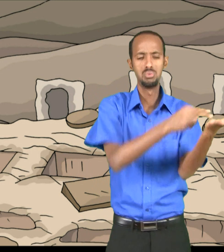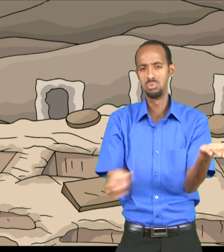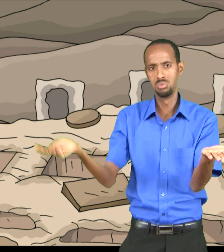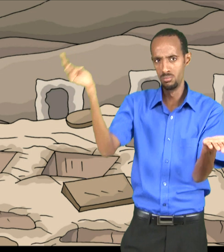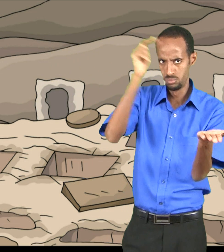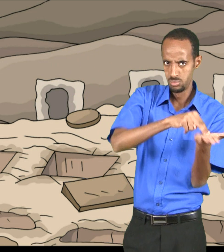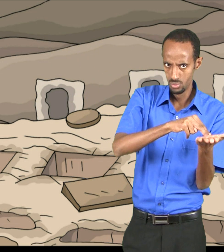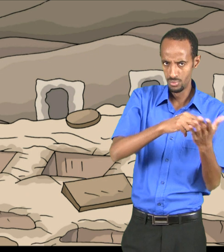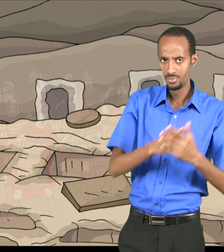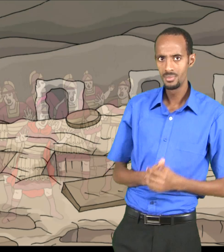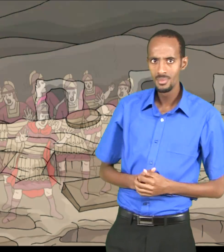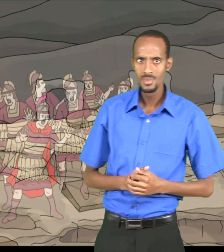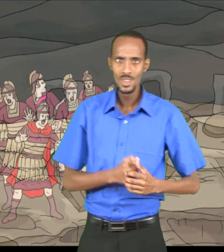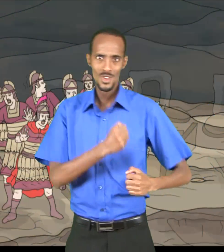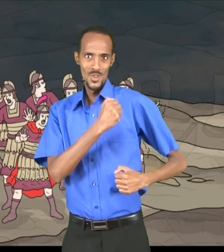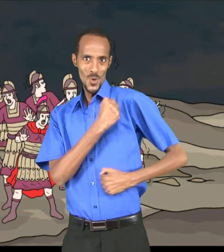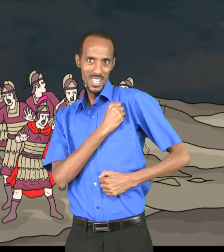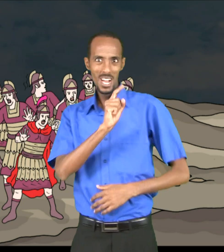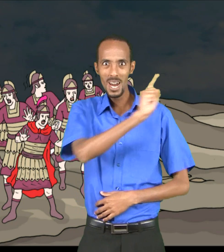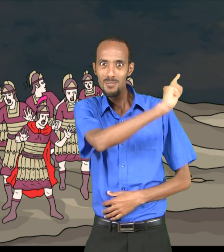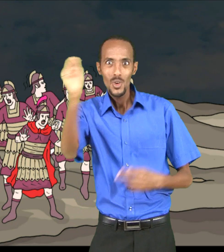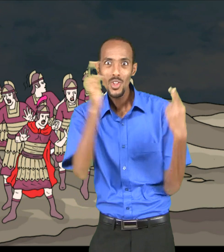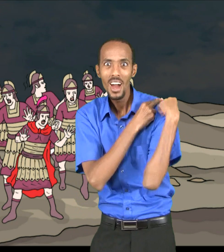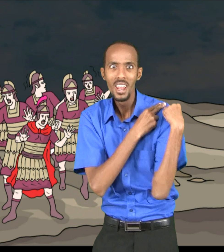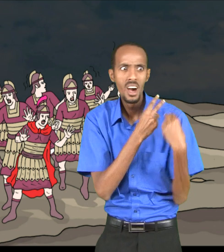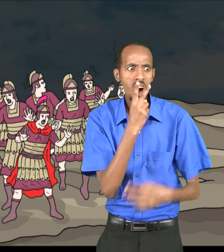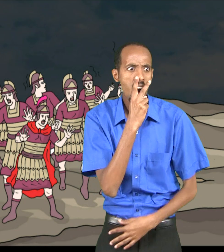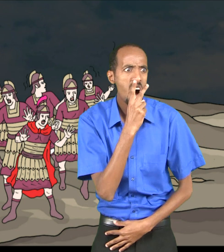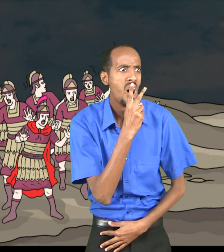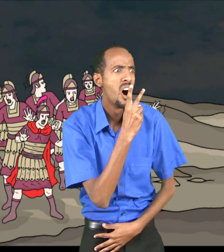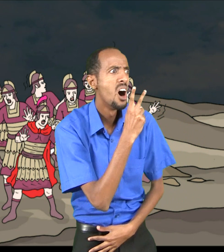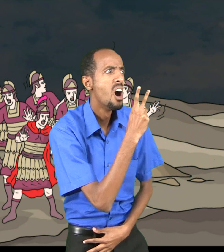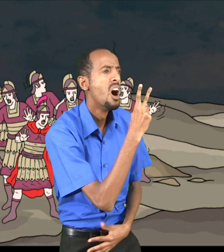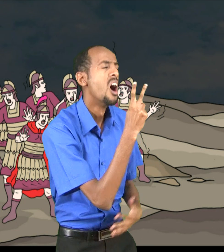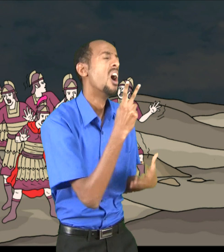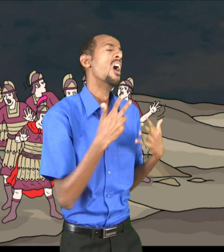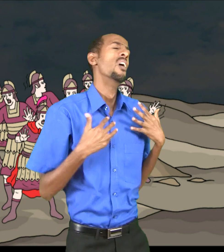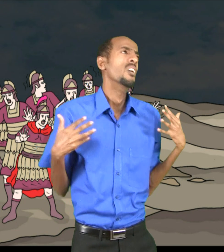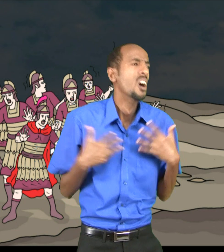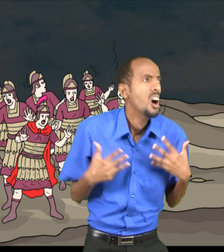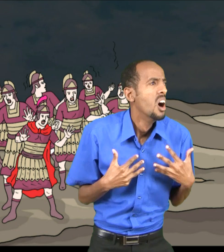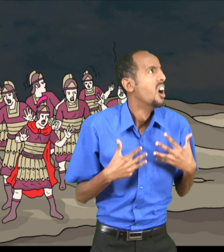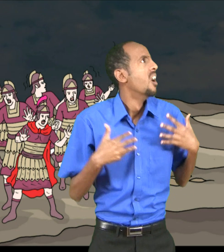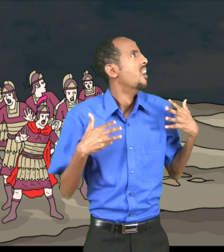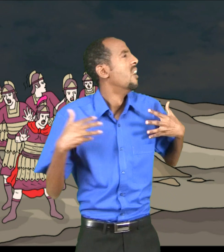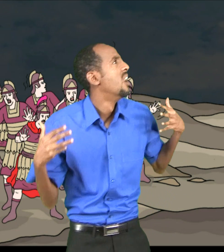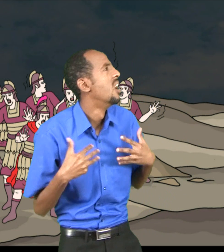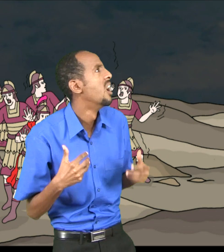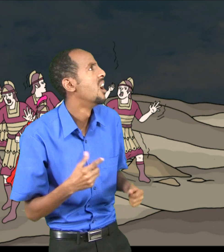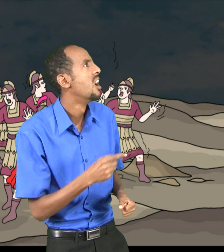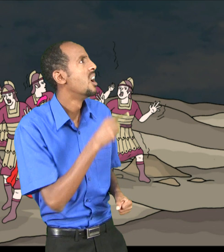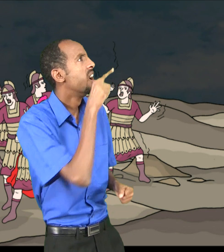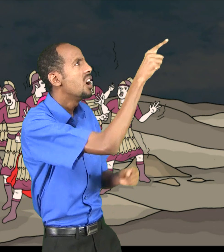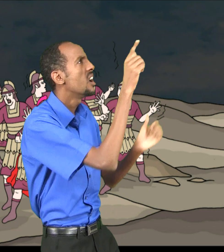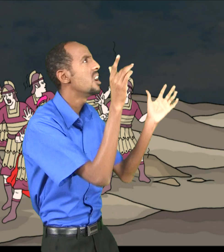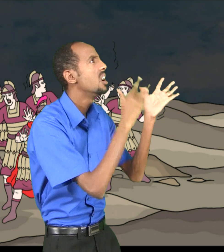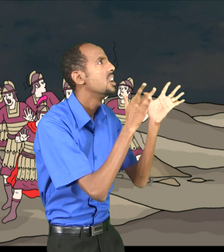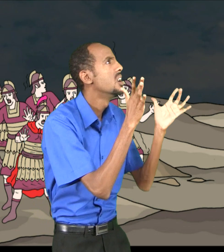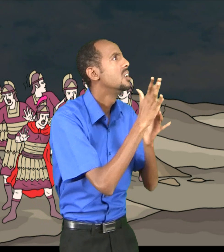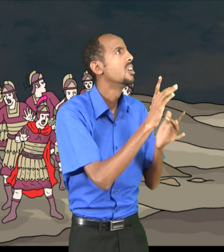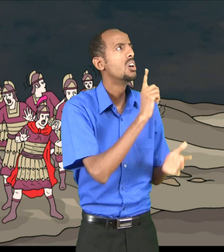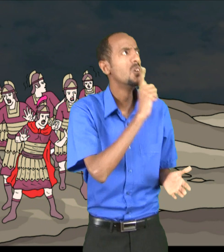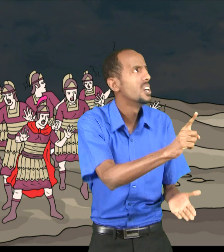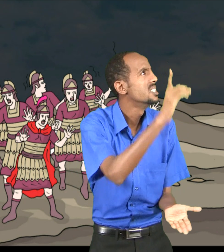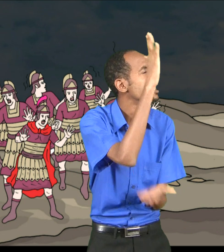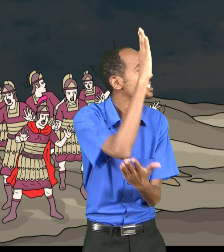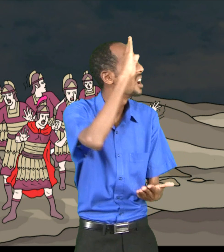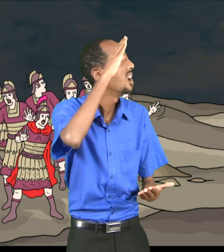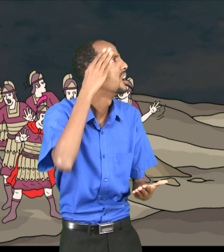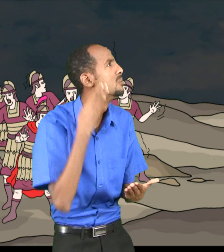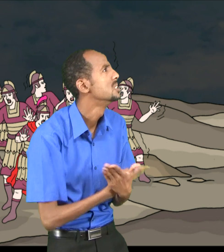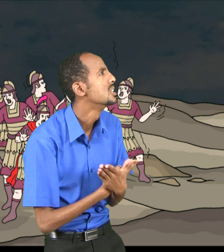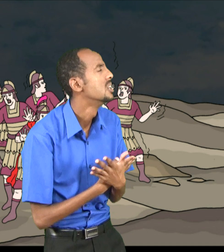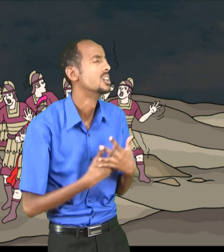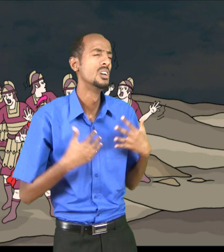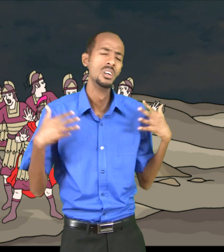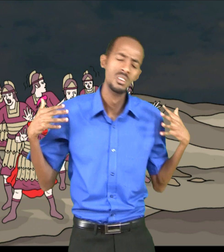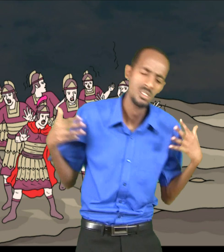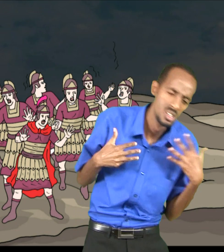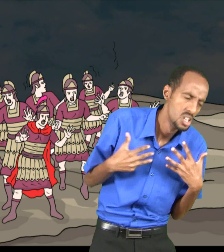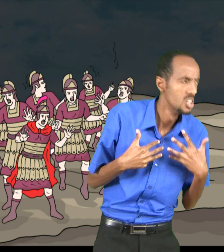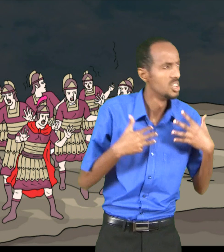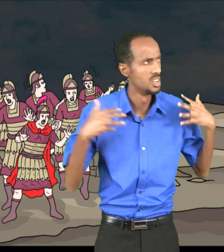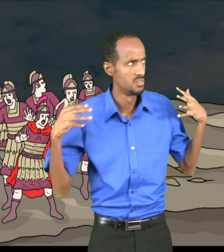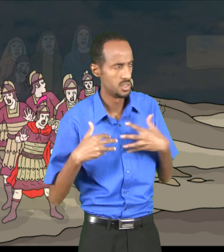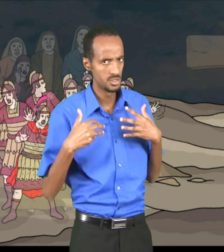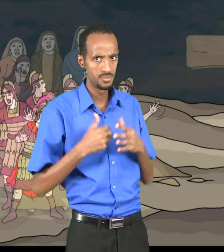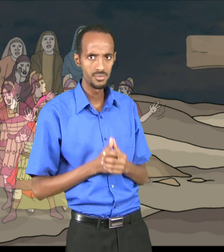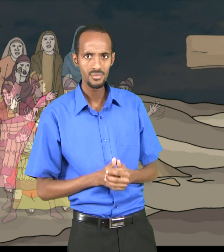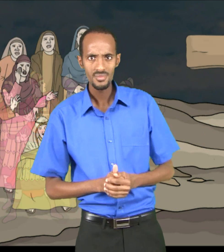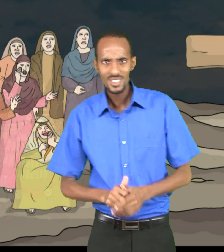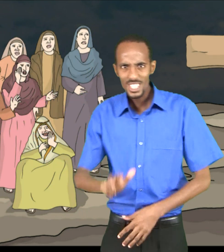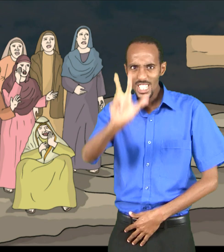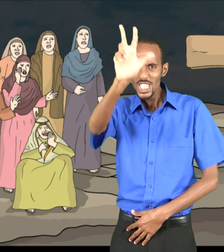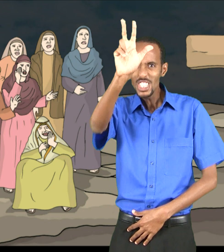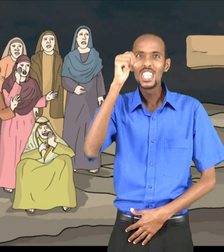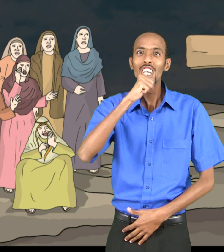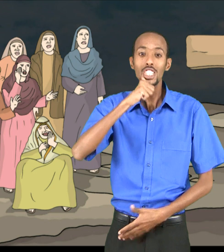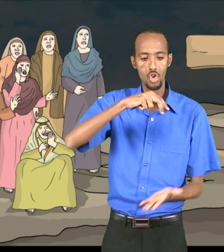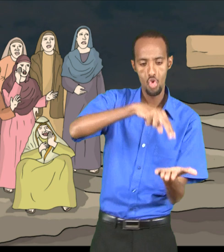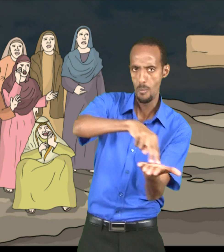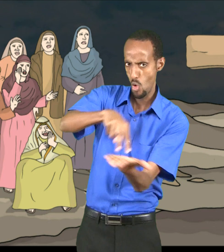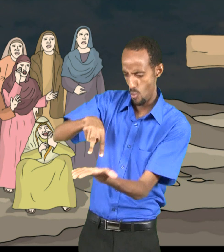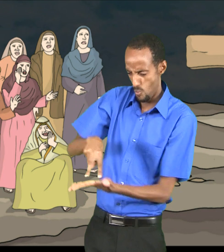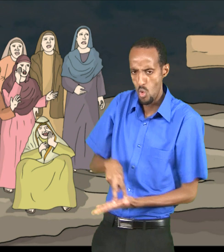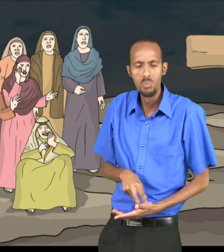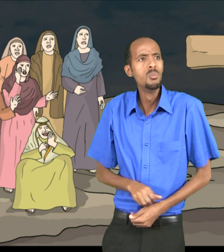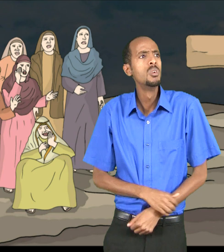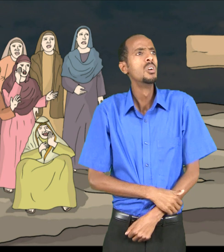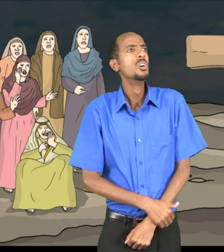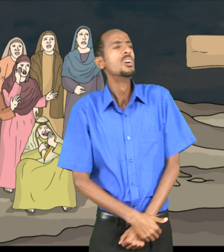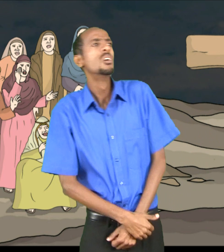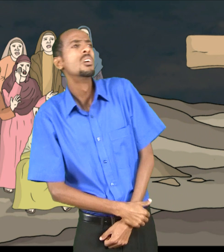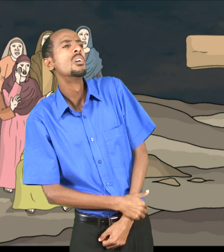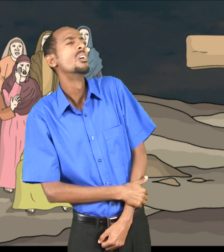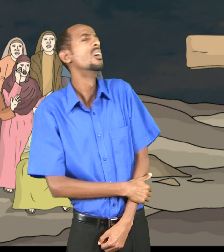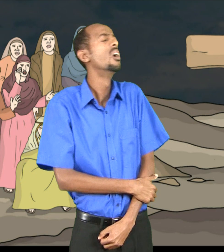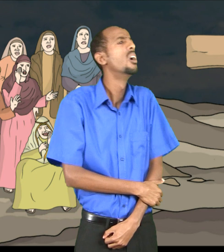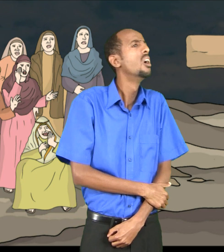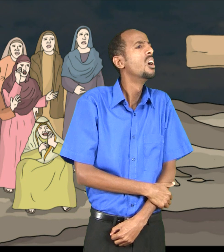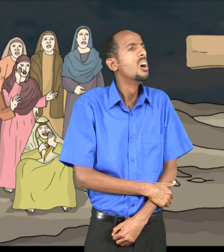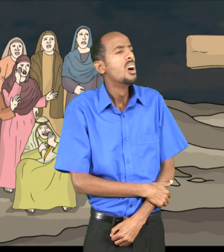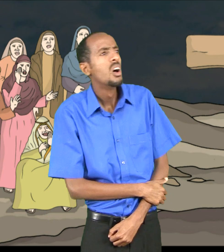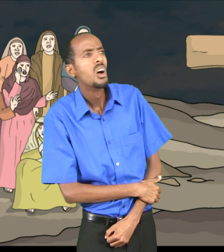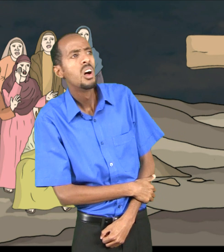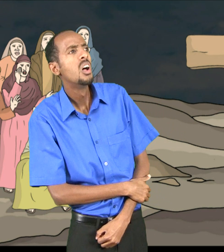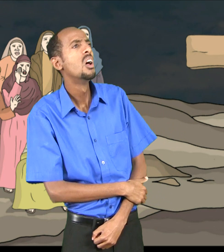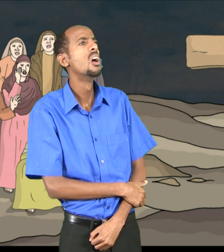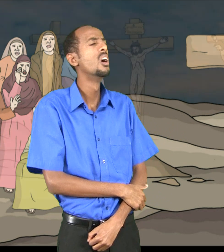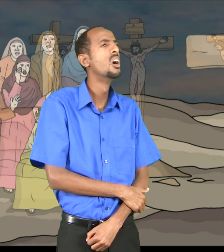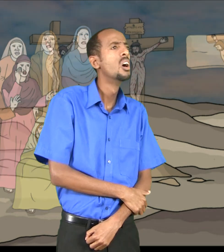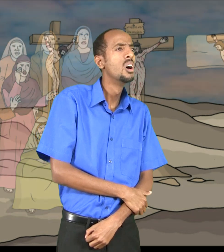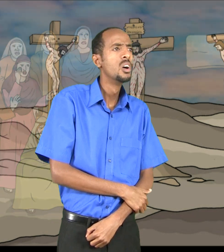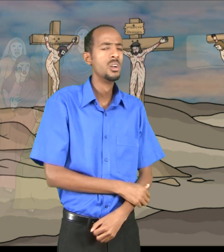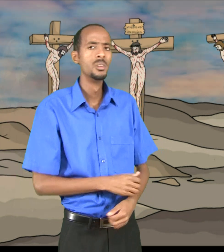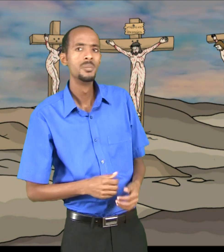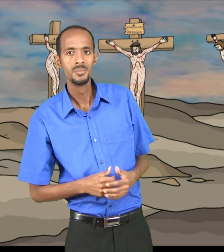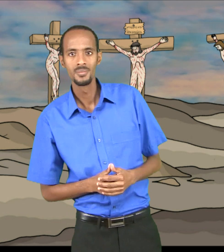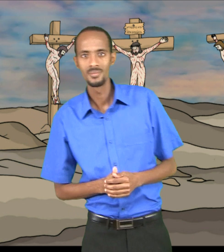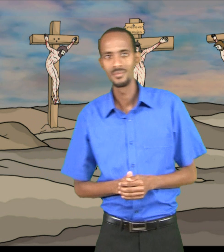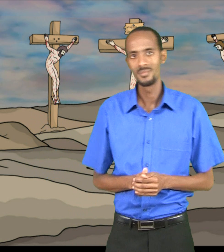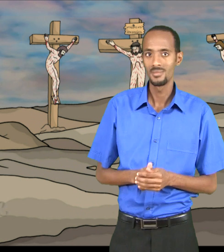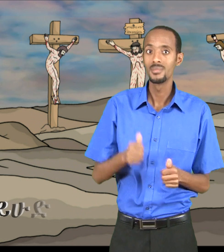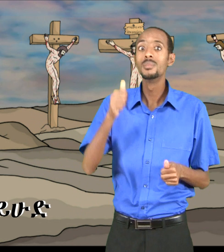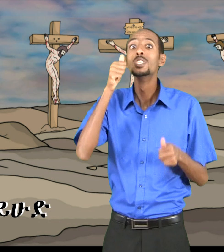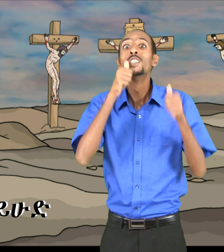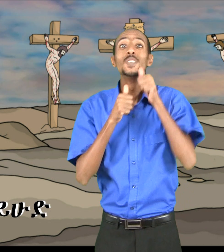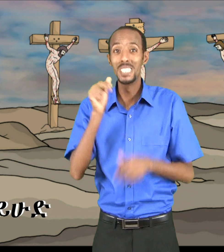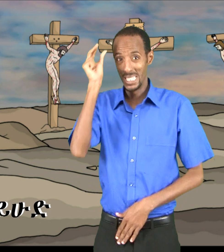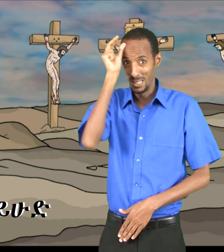When the centurion and those with him who were guarding Jesus saw the earthquake and all that had happened, they were terrified and said, “Truly this was the Son of God.” And many women were there, watching from a distance. They had followed Jesus from Galilee to minister to Him. Among them were Mary Magdalene, Mary the mother of James and Joseph, and the mother of Zebedee’s sons. and placed it in his own new tomb that he had cut into the rock. Then he rolled a great stone across the entrance to the tomb and went away. Mary Magdalene and the other Mary were sitting there opposite the tomb. The next day, the one after Preparation Day, the chief priests and Pharisees assembled before Pilate. “Sir,” they said, “we remember that while He was alive that deceiver said, ‘After three days I will rise again.’ So give the order that the tomb be secured until the third day. Otherwise, His disciples may come and steal Him away and tell the people He has risen from the dead. And this last deception would be worse than the first.” “You have a guard,” Pilate said. “Go, make the tomb as secure as you know how.” So they went and secured the tomb by sealing the stone and posting the guard. Then Jesus said, “Father, forgive them, for they do not know what they are doing.” And they divided up His garments by casting lots. One of the criminals who hung there heaped abuse on Him. “Are You not the Christ?” he said. “Save Yourself and us!” But the other one rebuked him, saying, “Do you not even fear God, since you are under the same judgment? We are punished justly, for we are receiving what our actions deserve. But this man has done nothing wrong.” Then he said, “Jesus, remember me when You come into Your kingdom!” And Jesus said to him, “Truly I tell you, today you will be with Me in Paradise.”